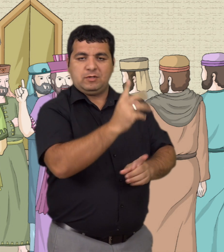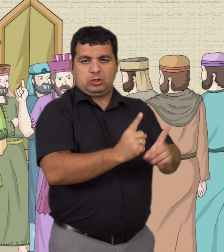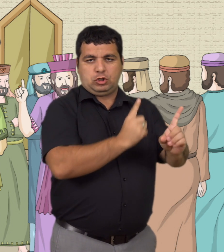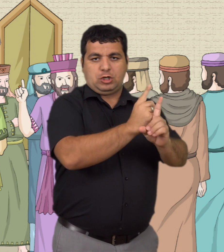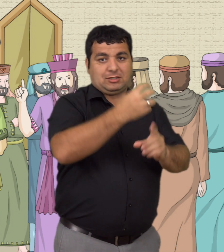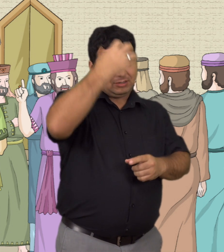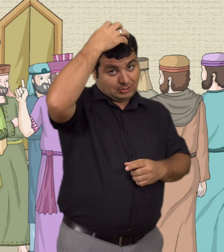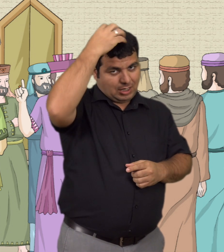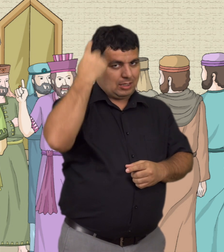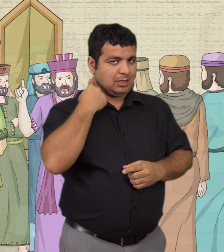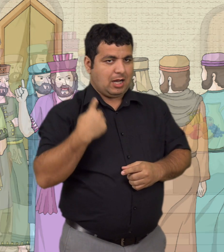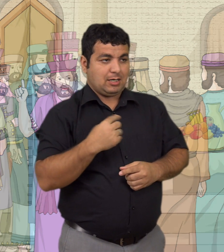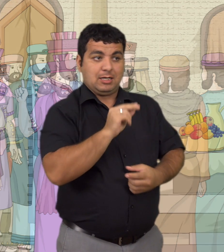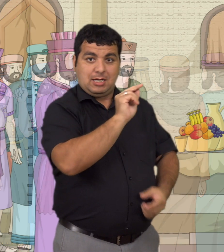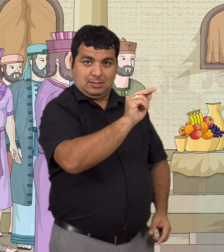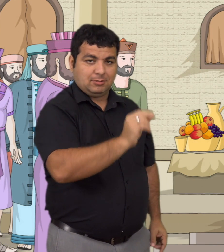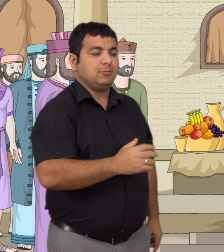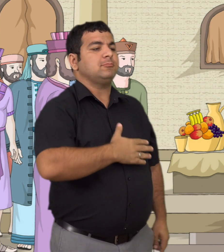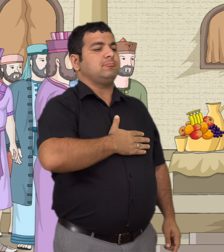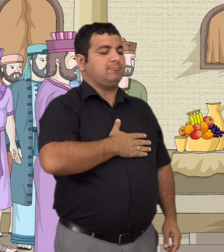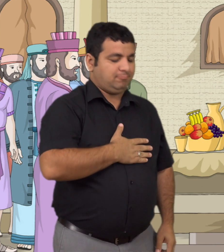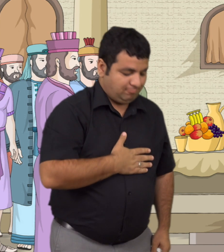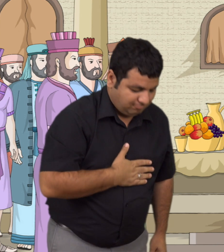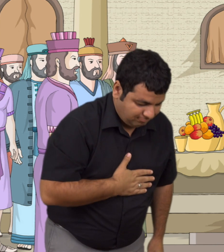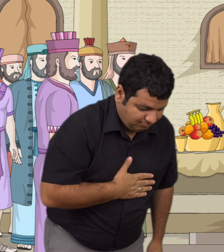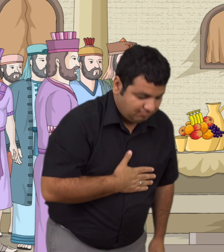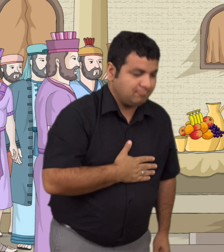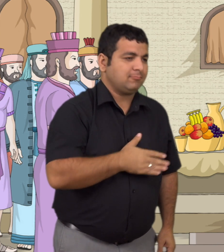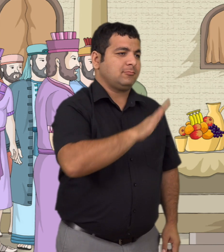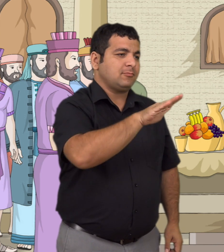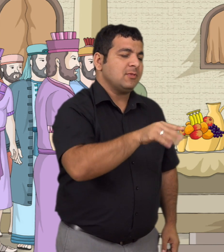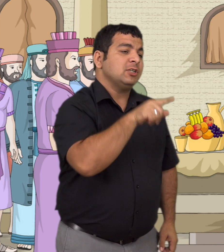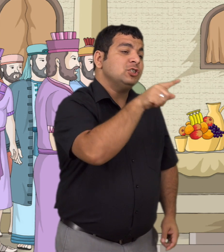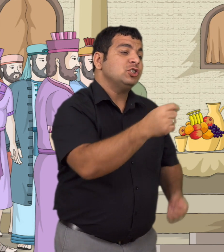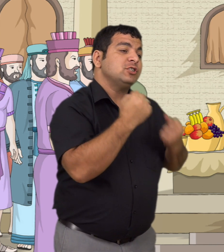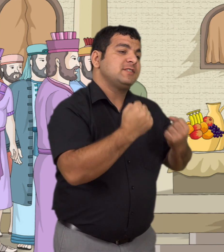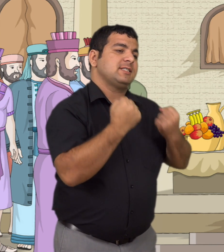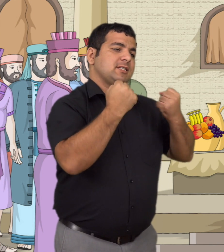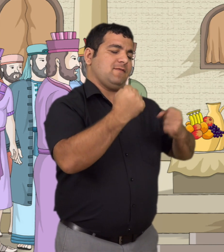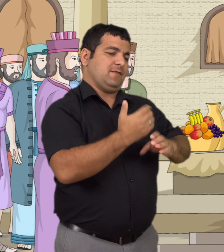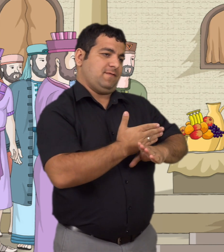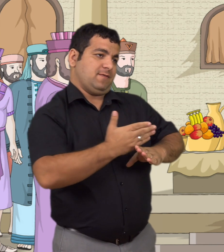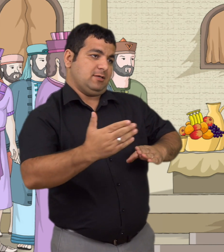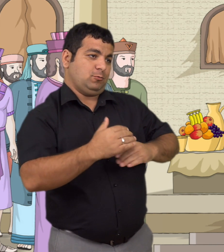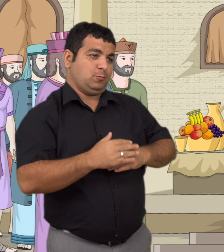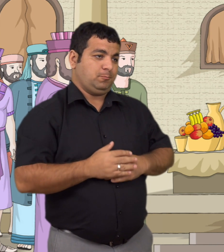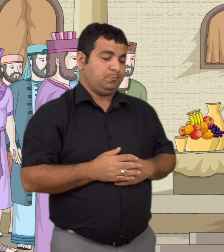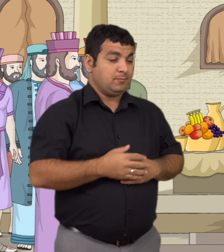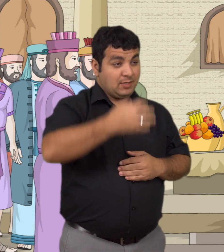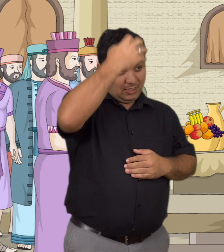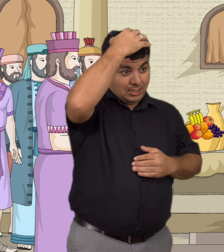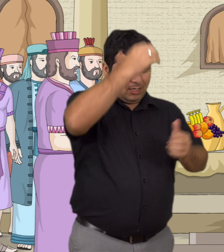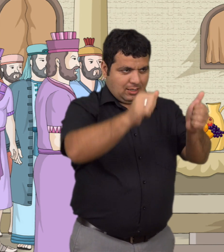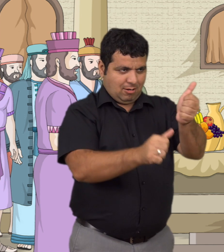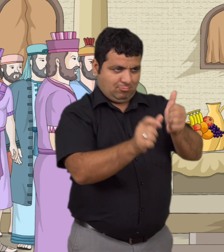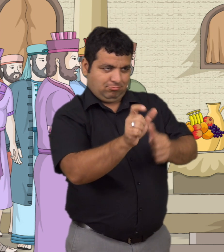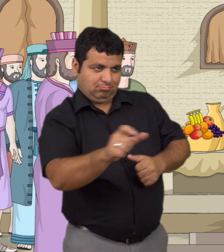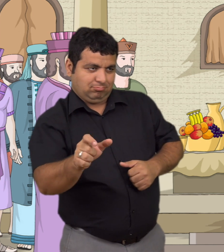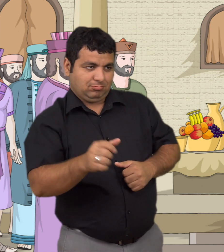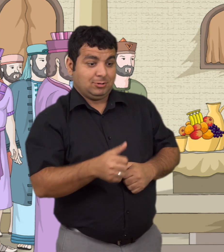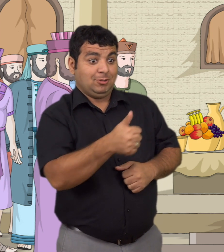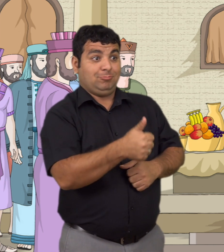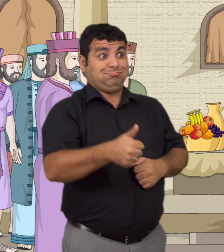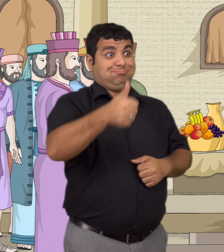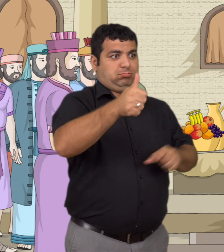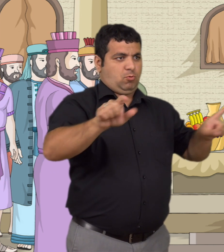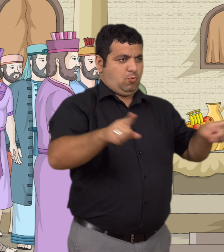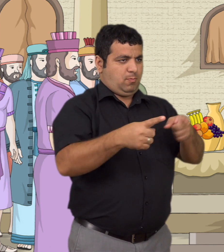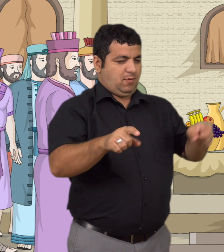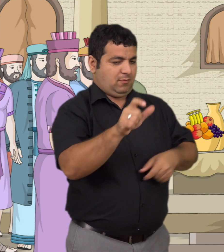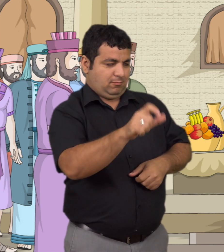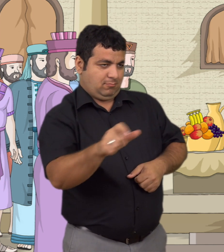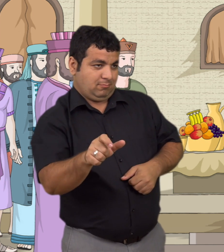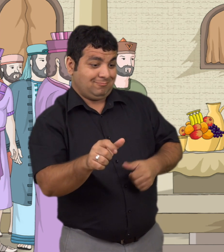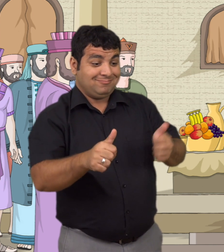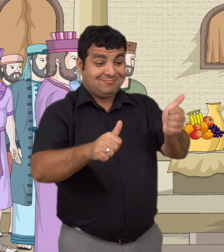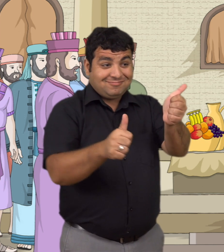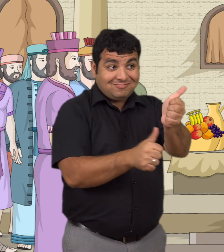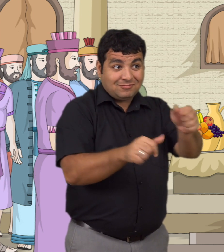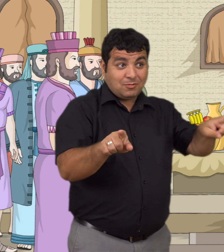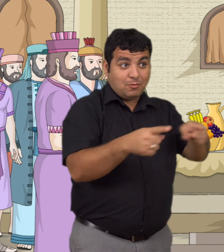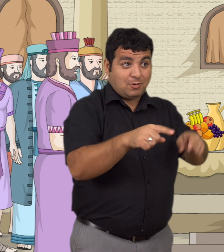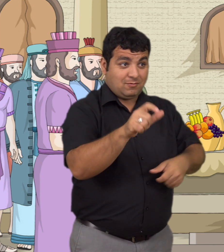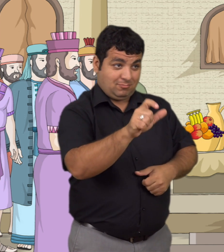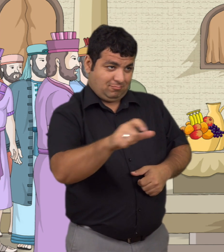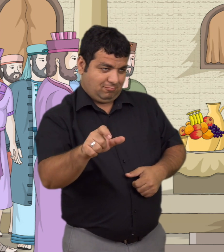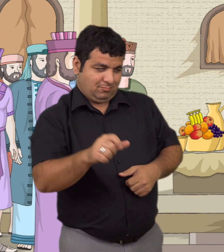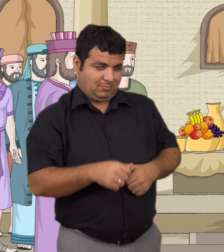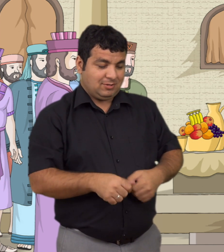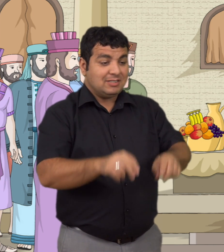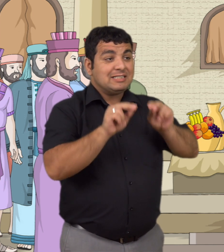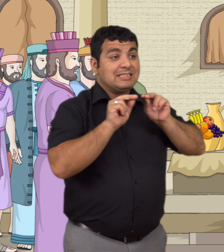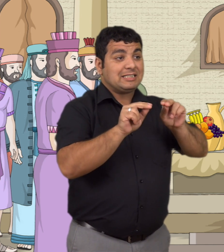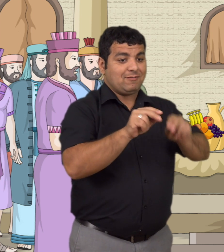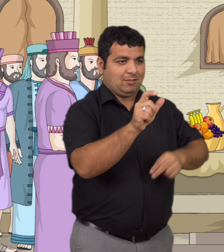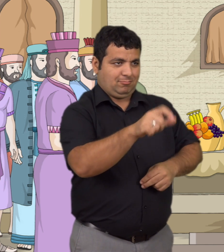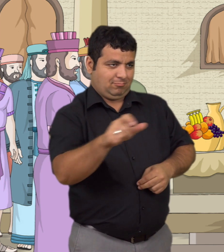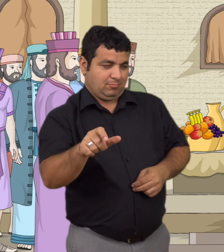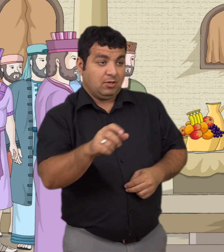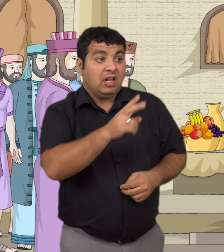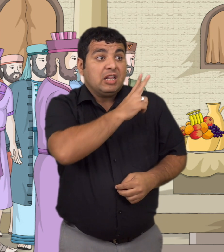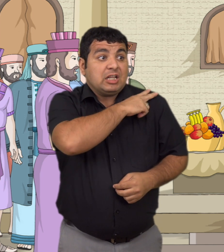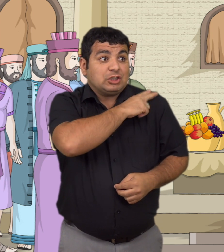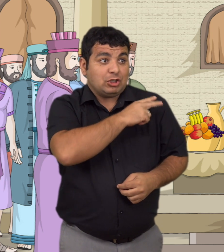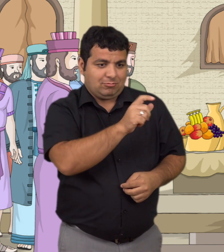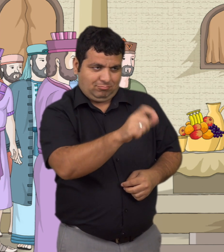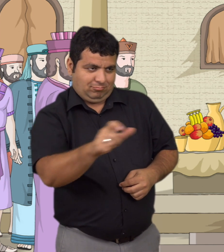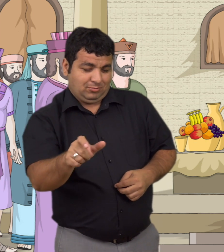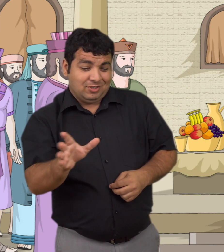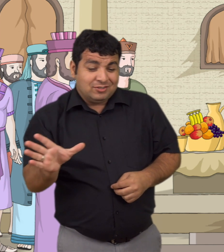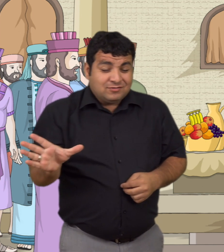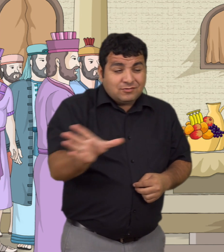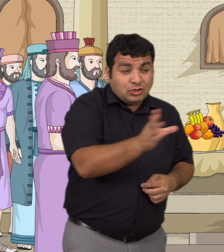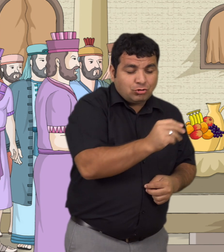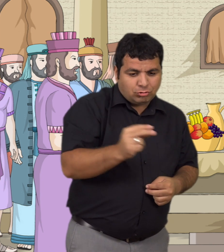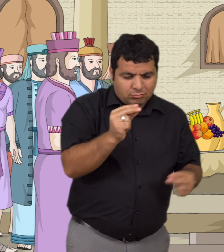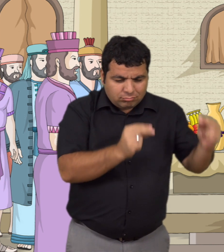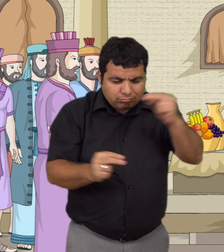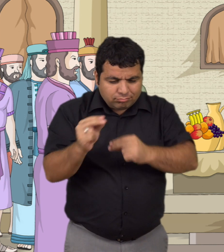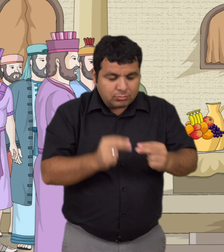So the administrators and satraps went together to the king and said, “O King Darius, may you live forever!